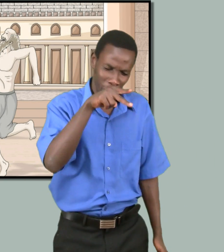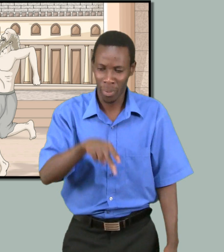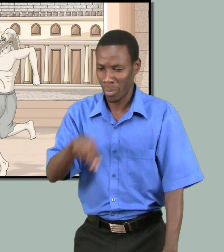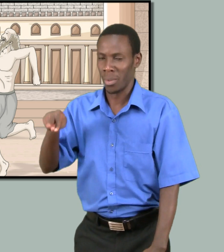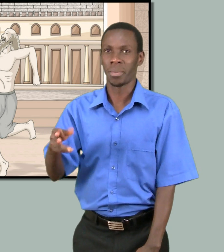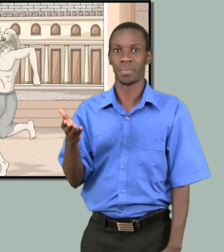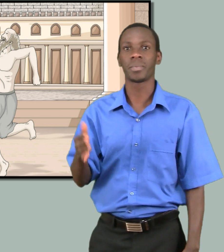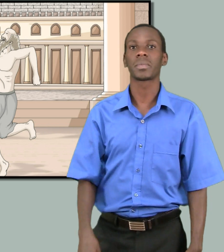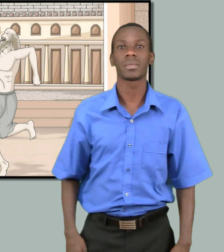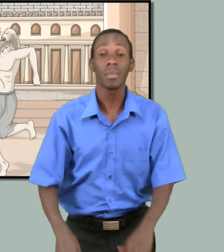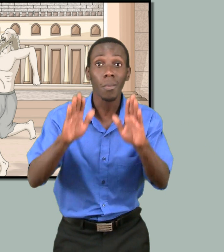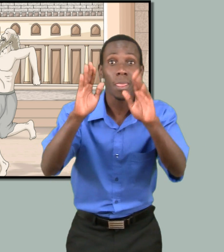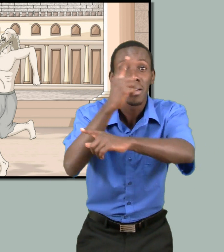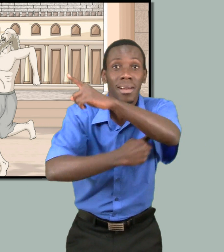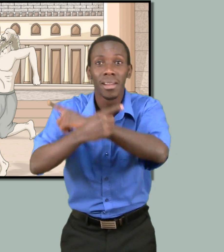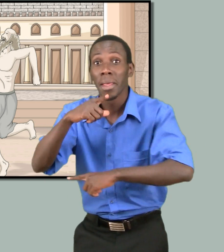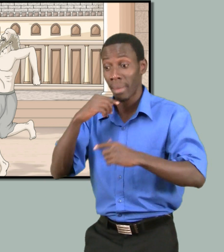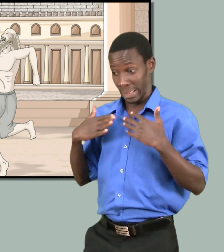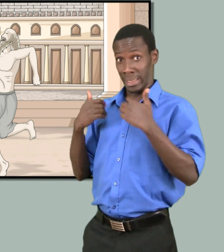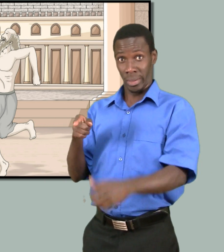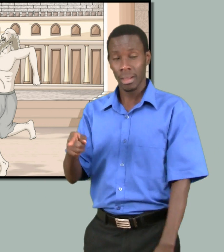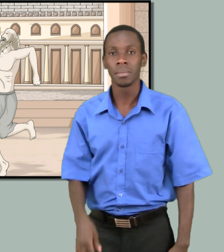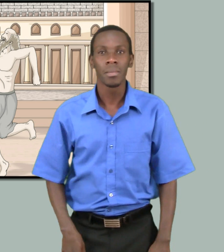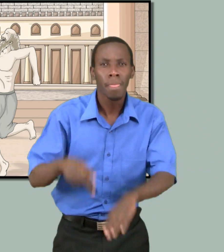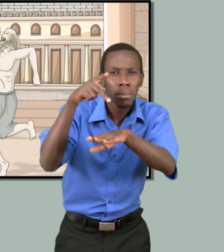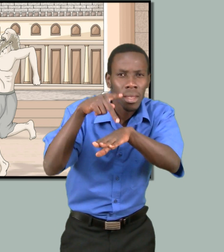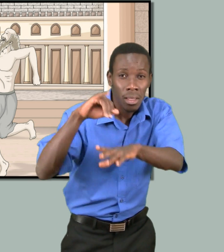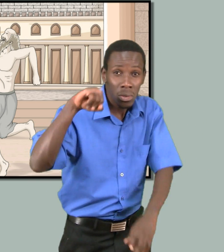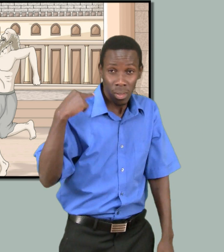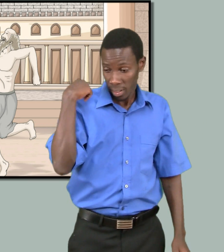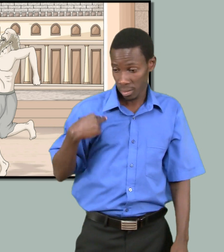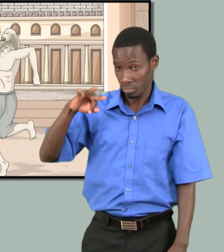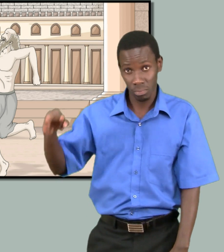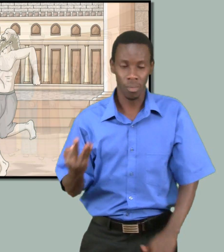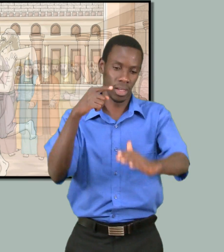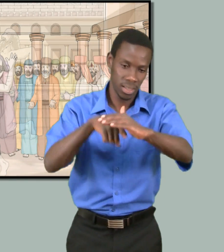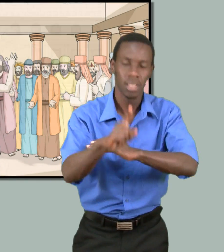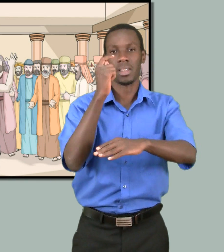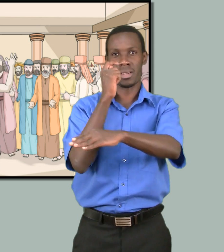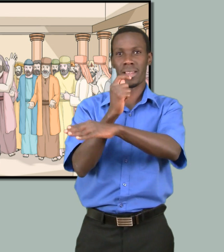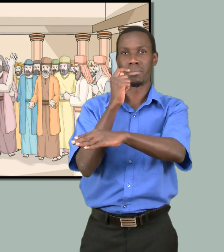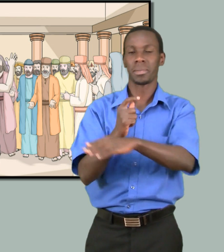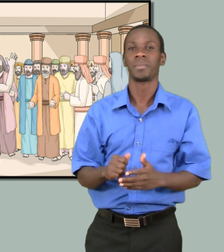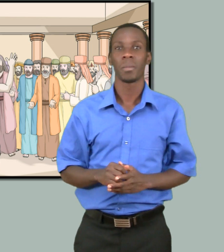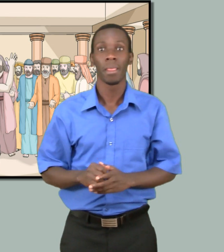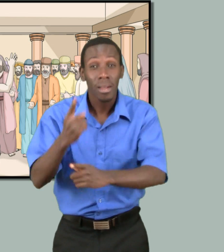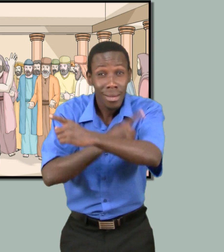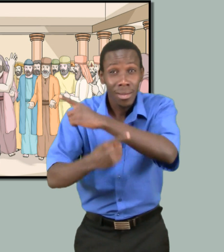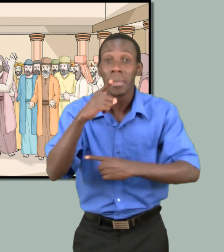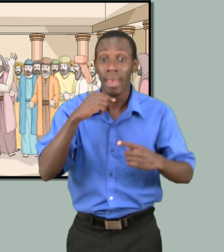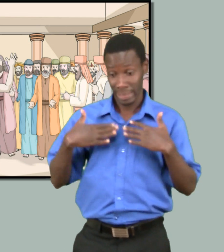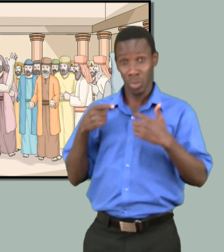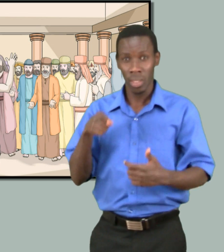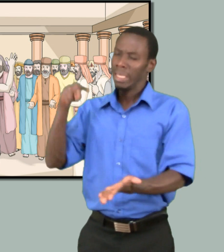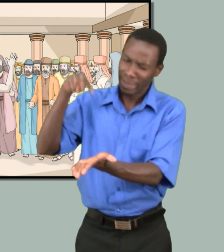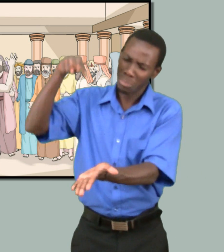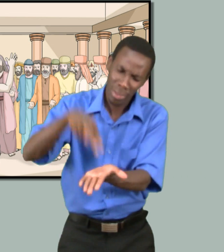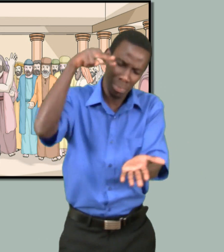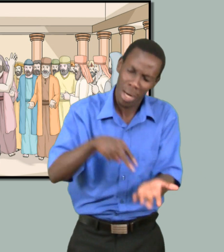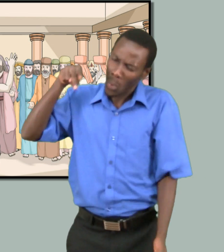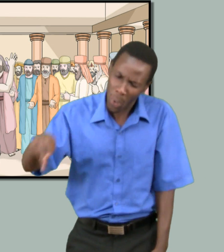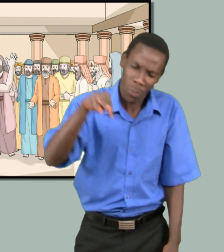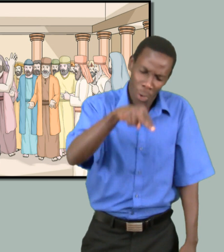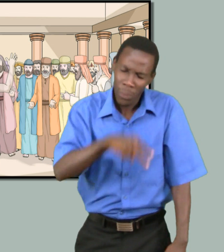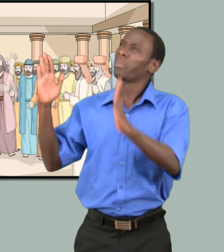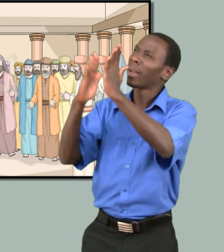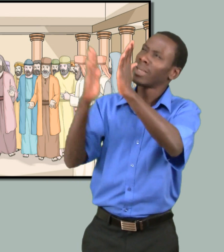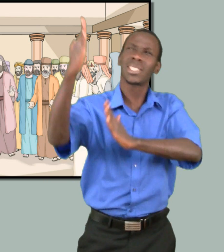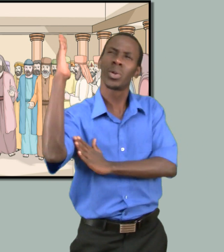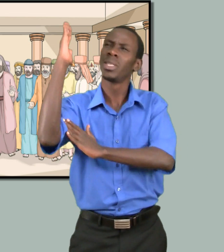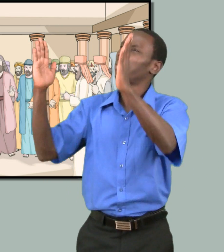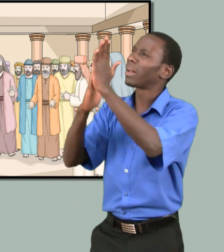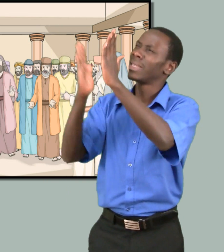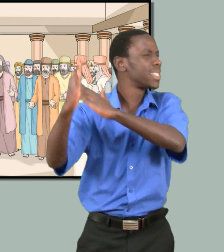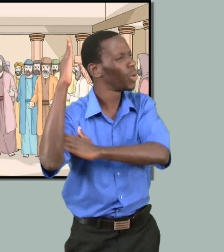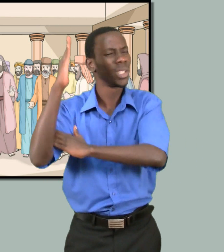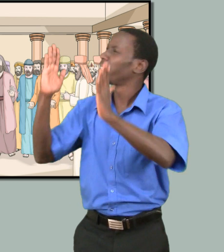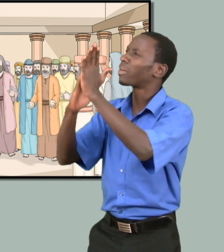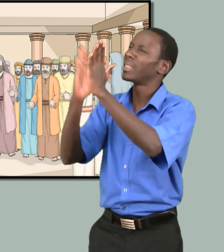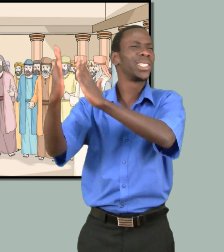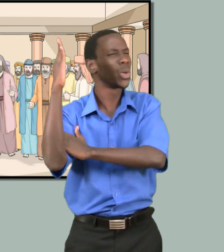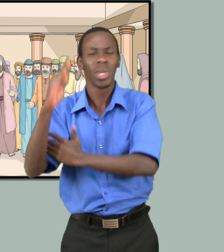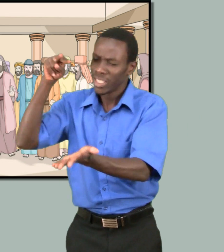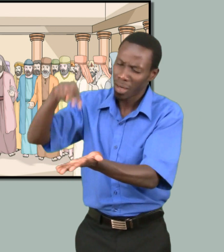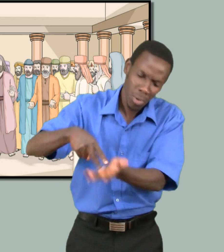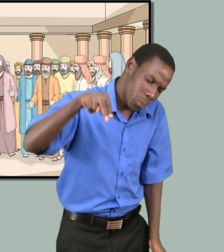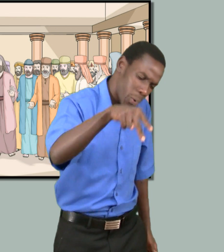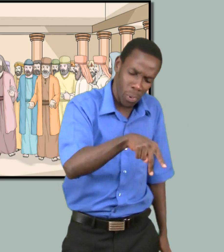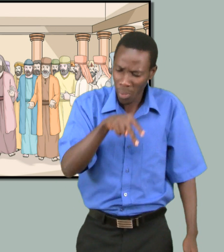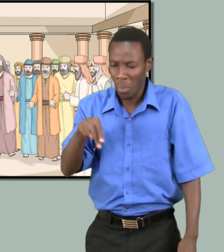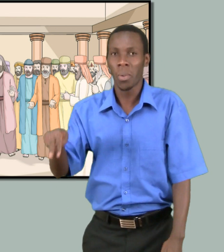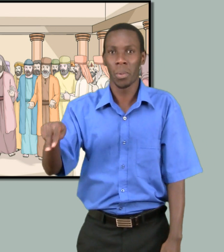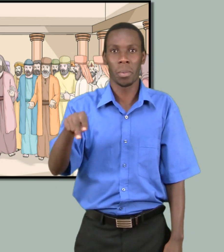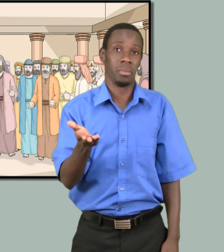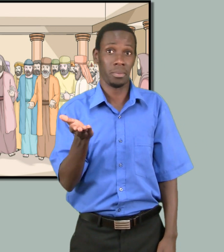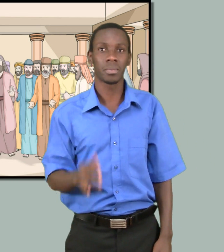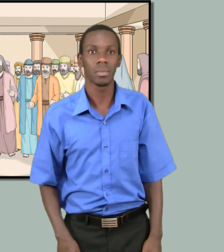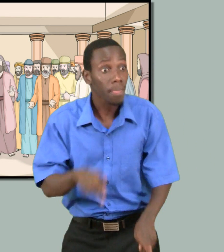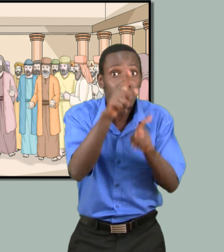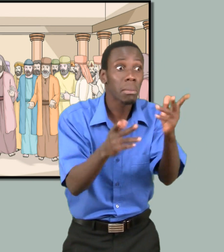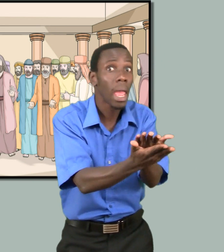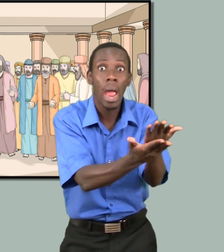Then he went with them into the temple courts, walking and leaping and praising God.